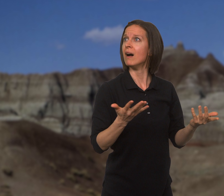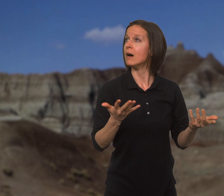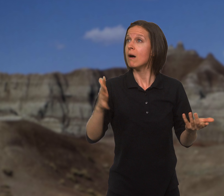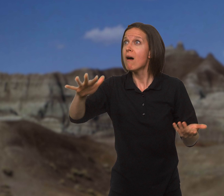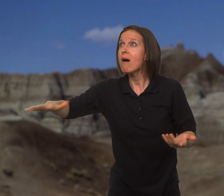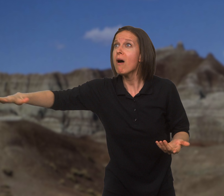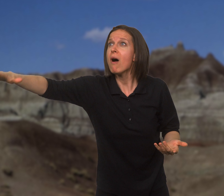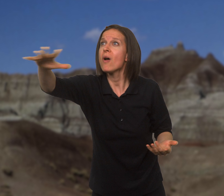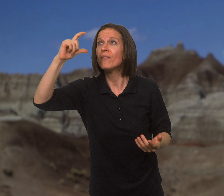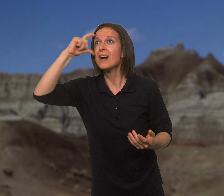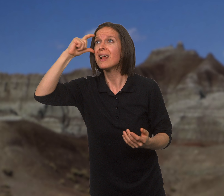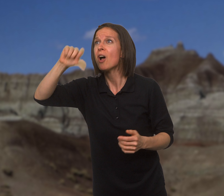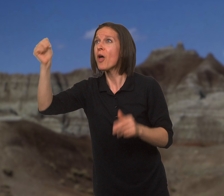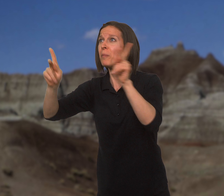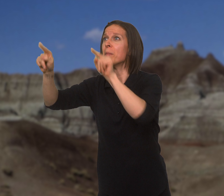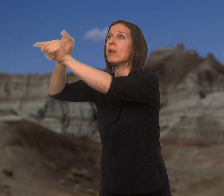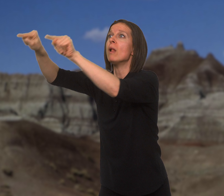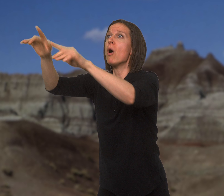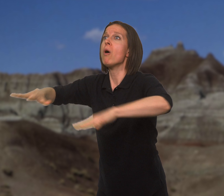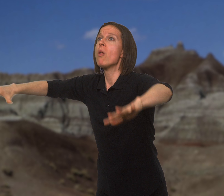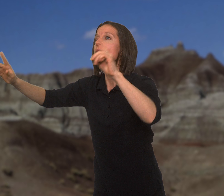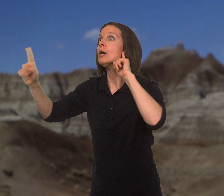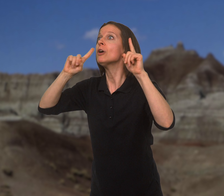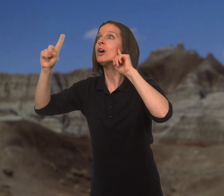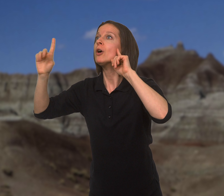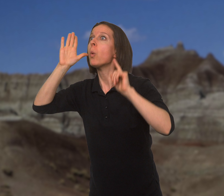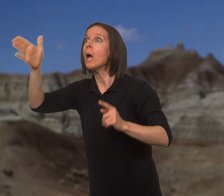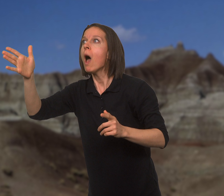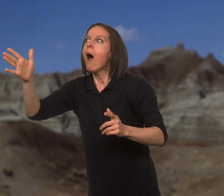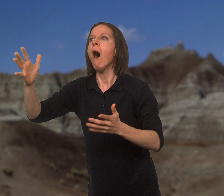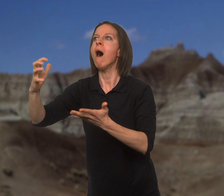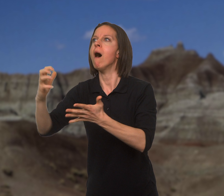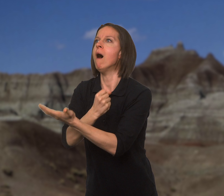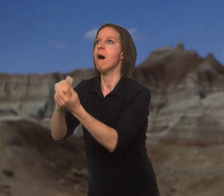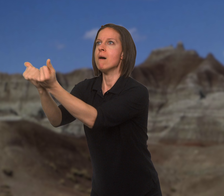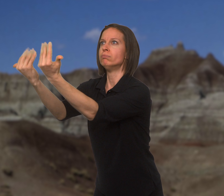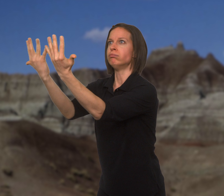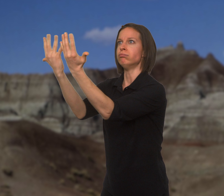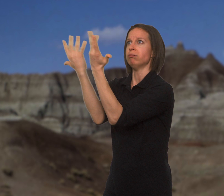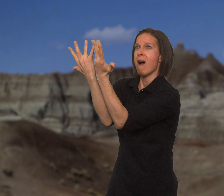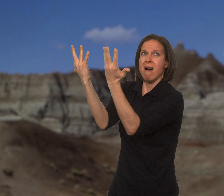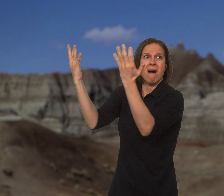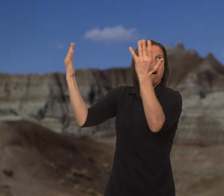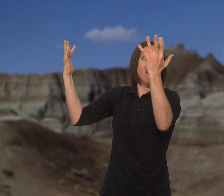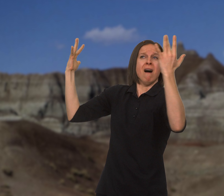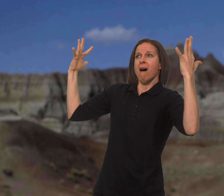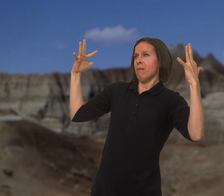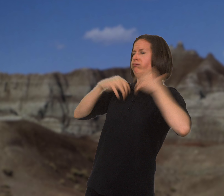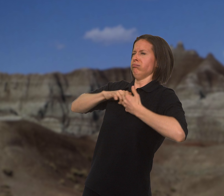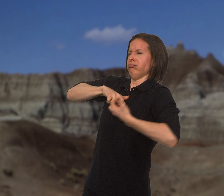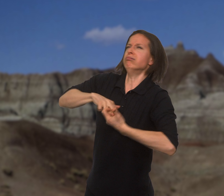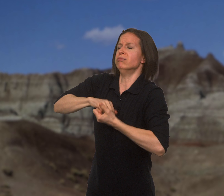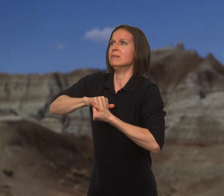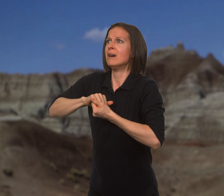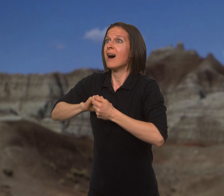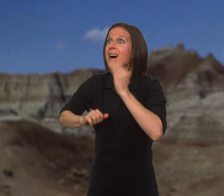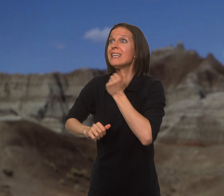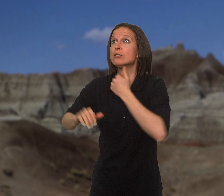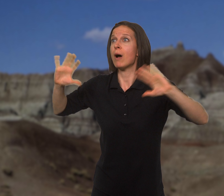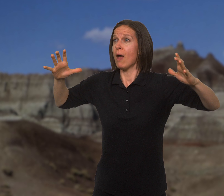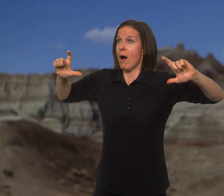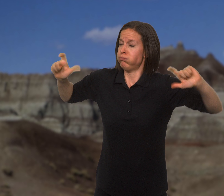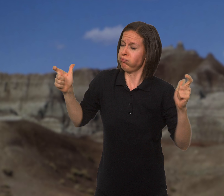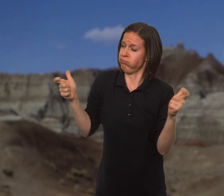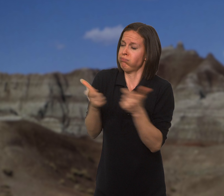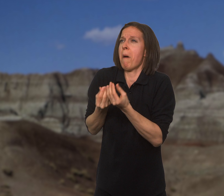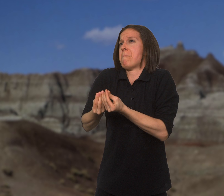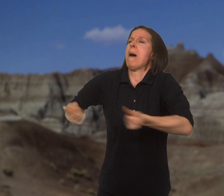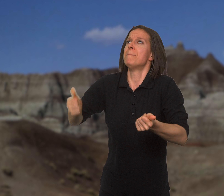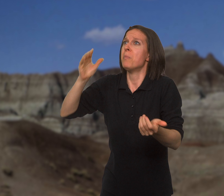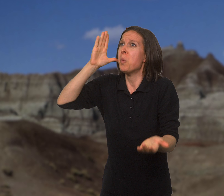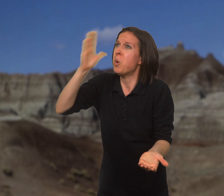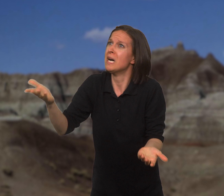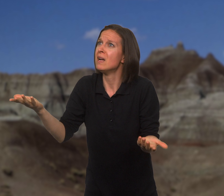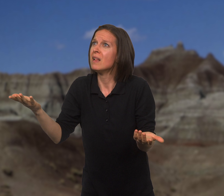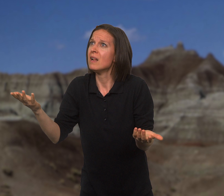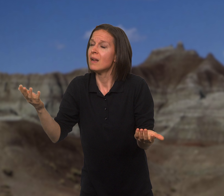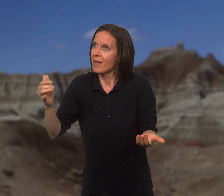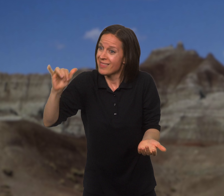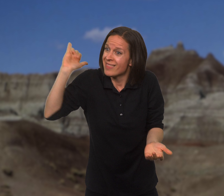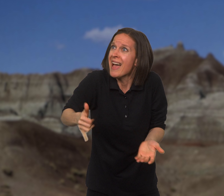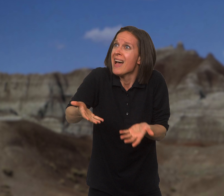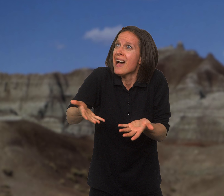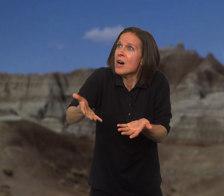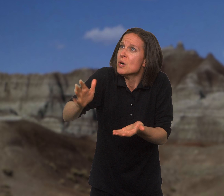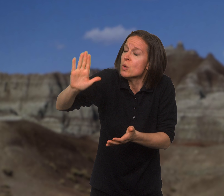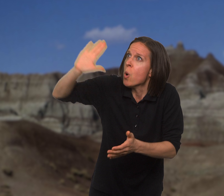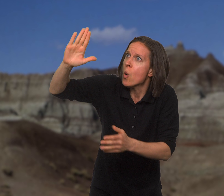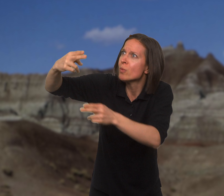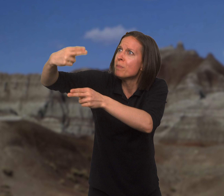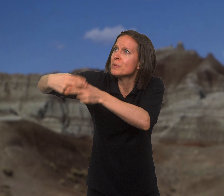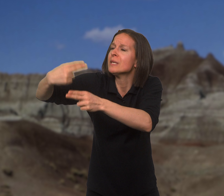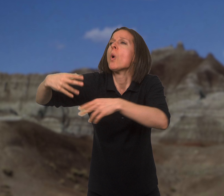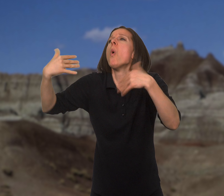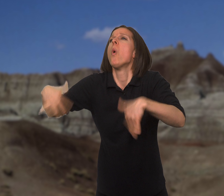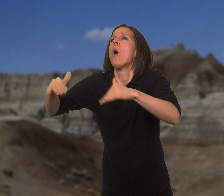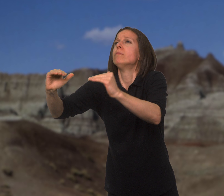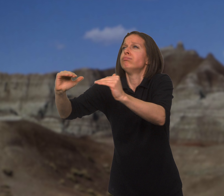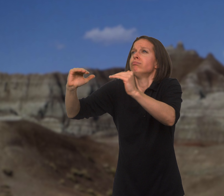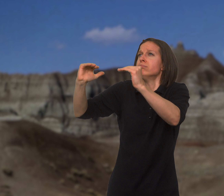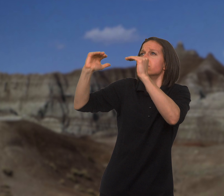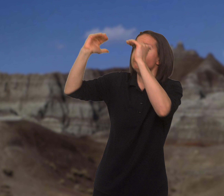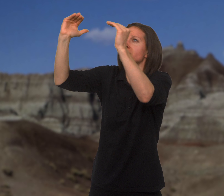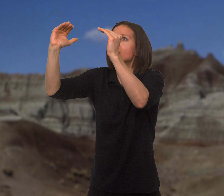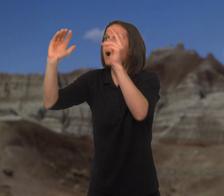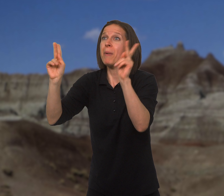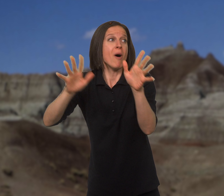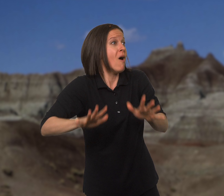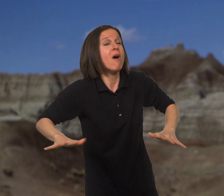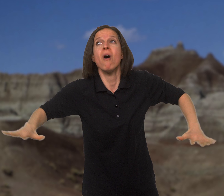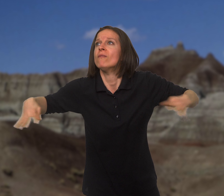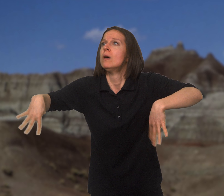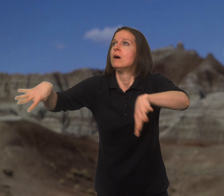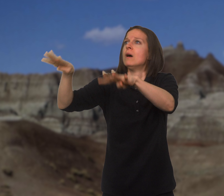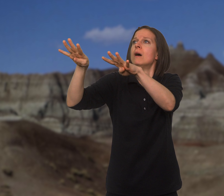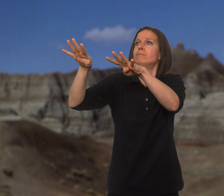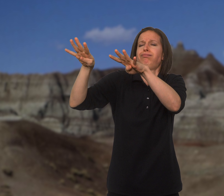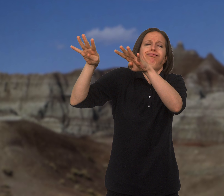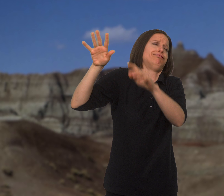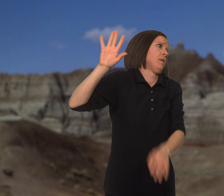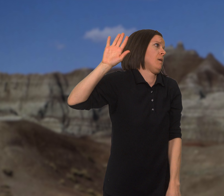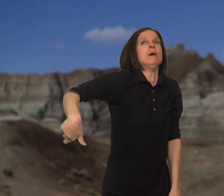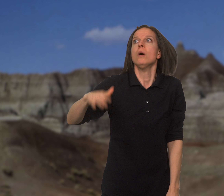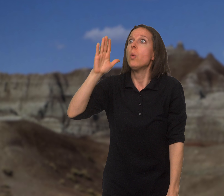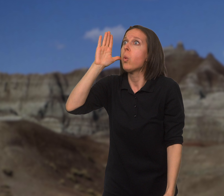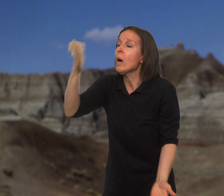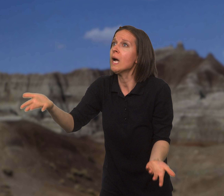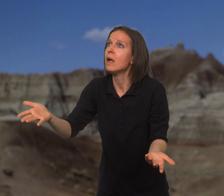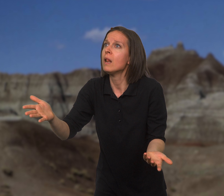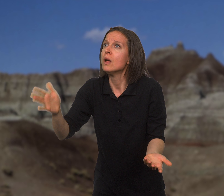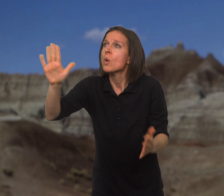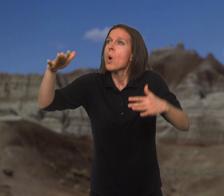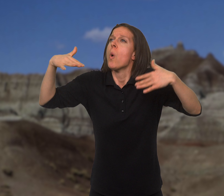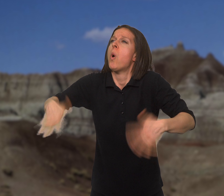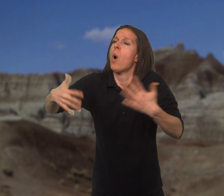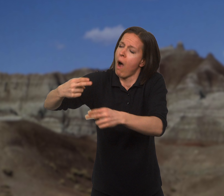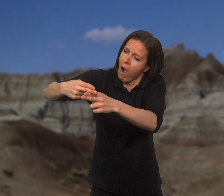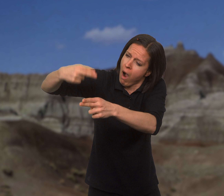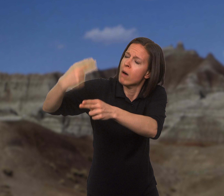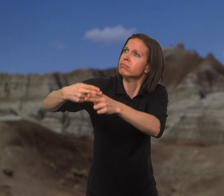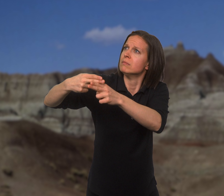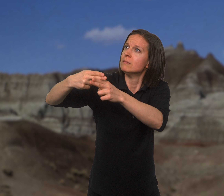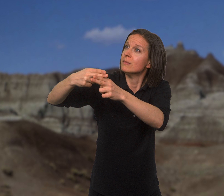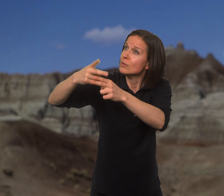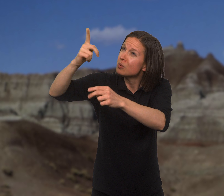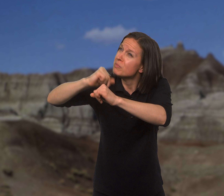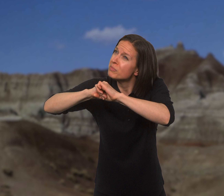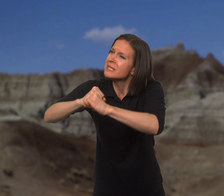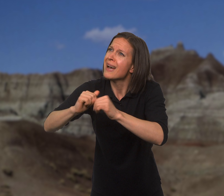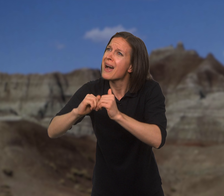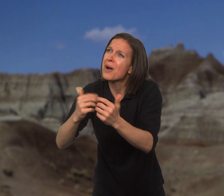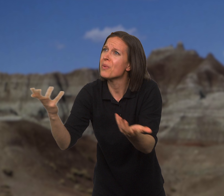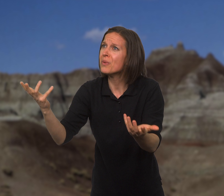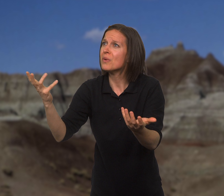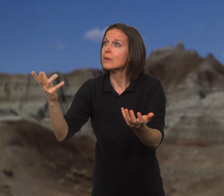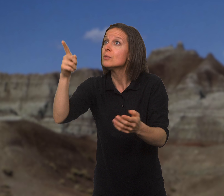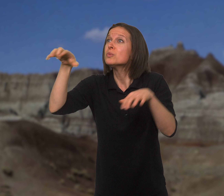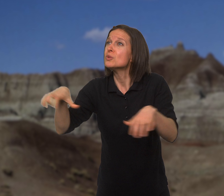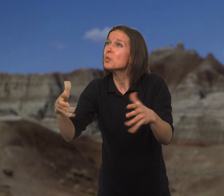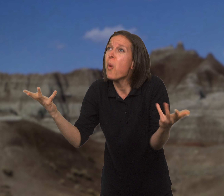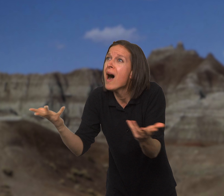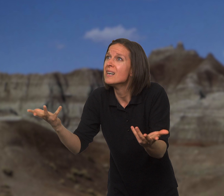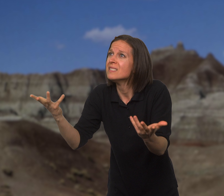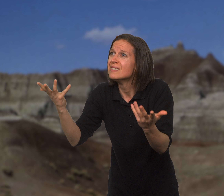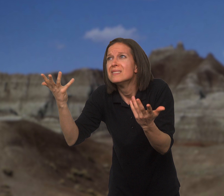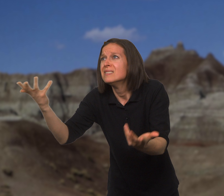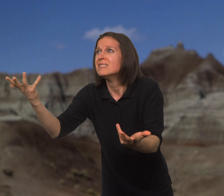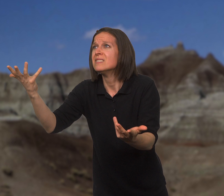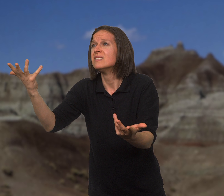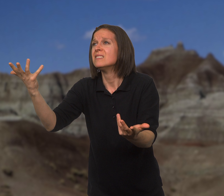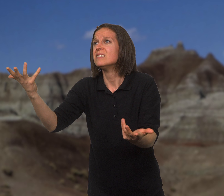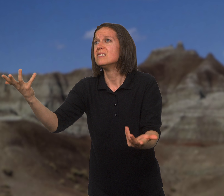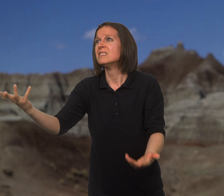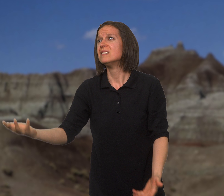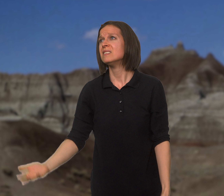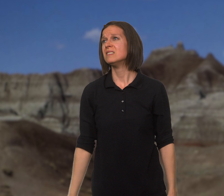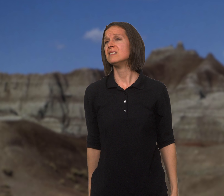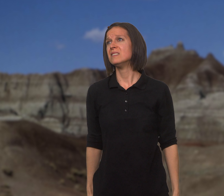When the Canaanites and all who live in the land hear about this, they will surround us and wipe out our name from the earth.